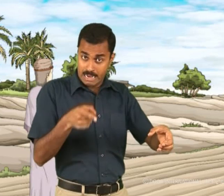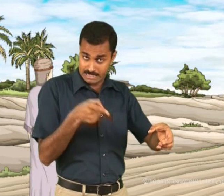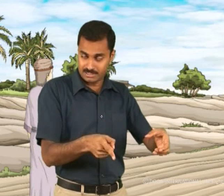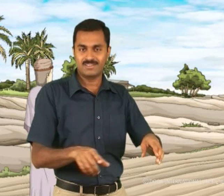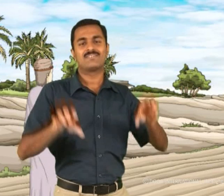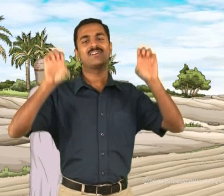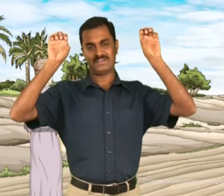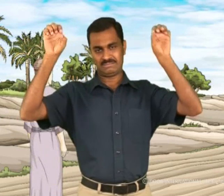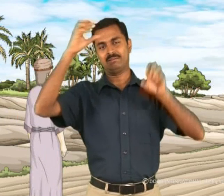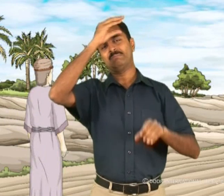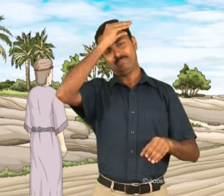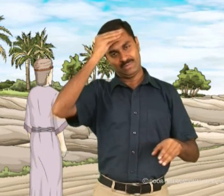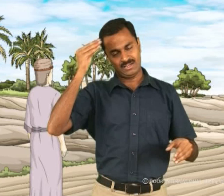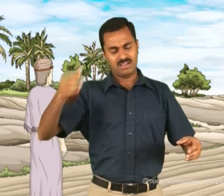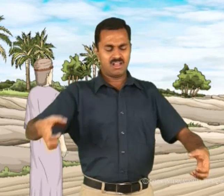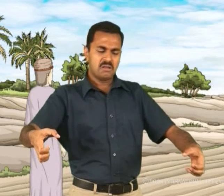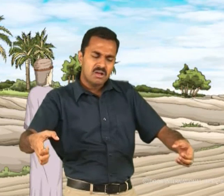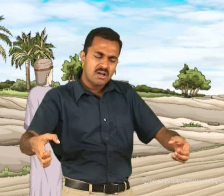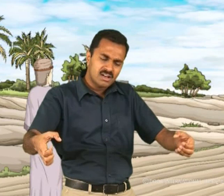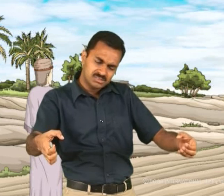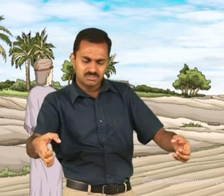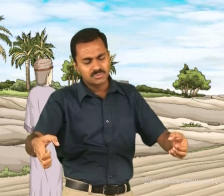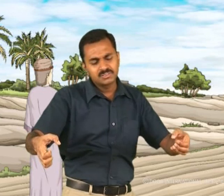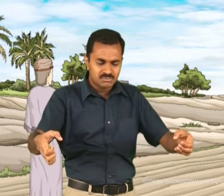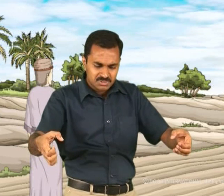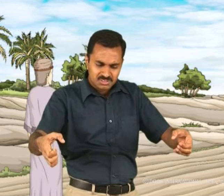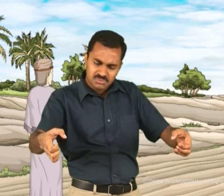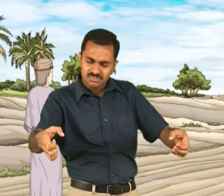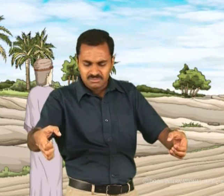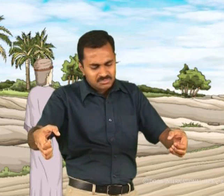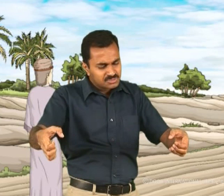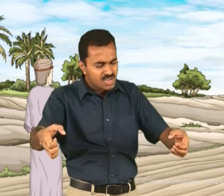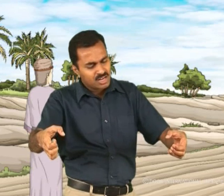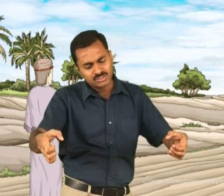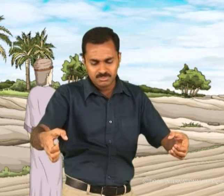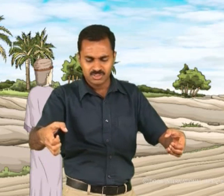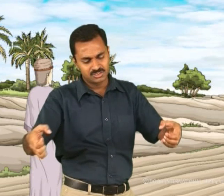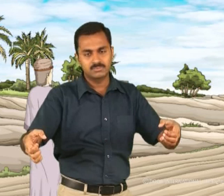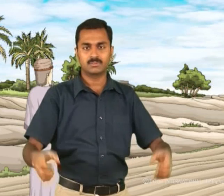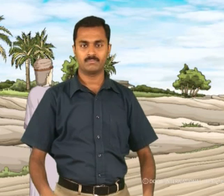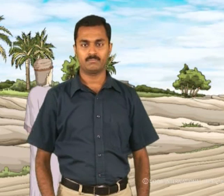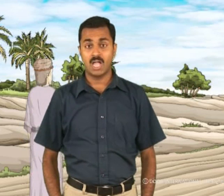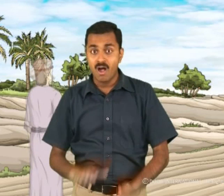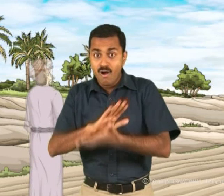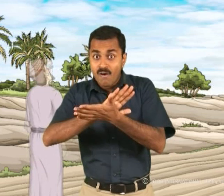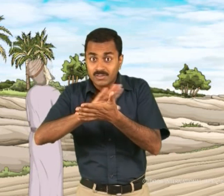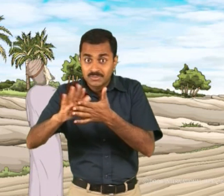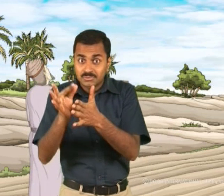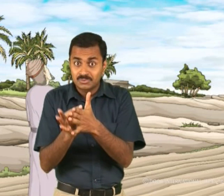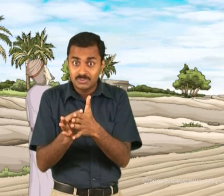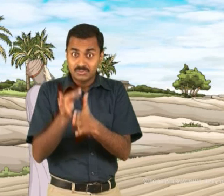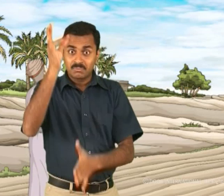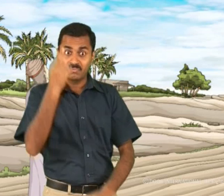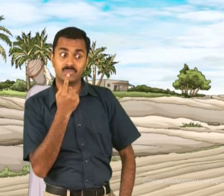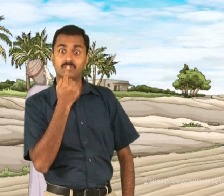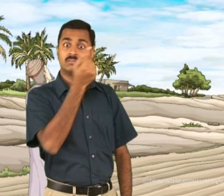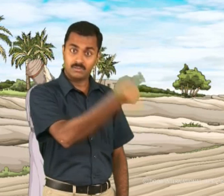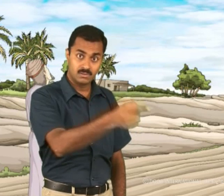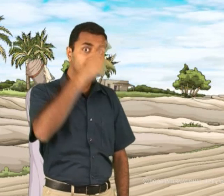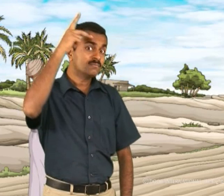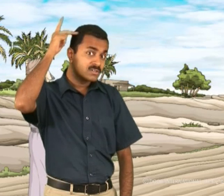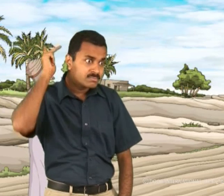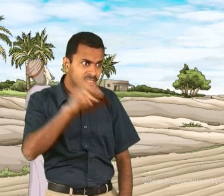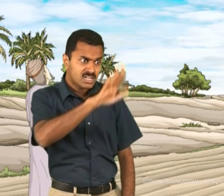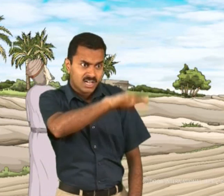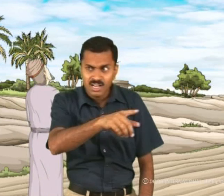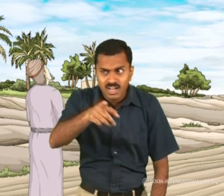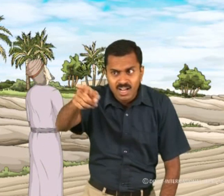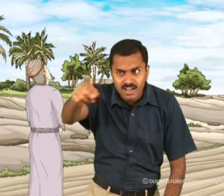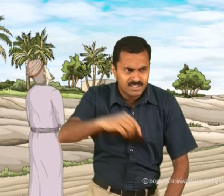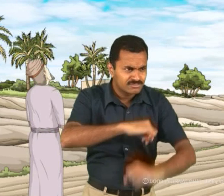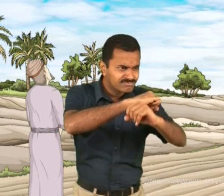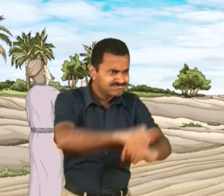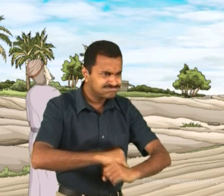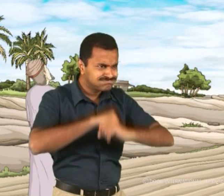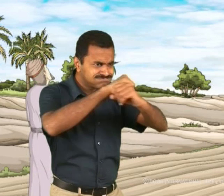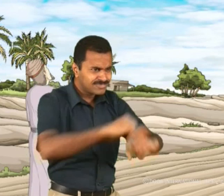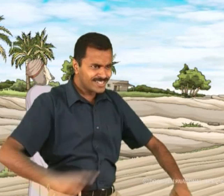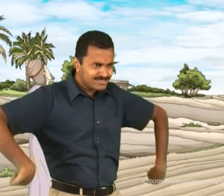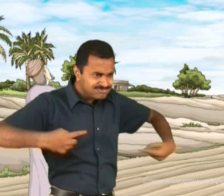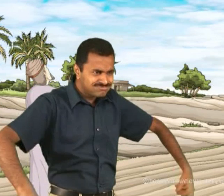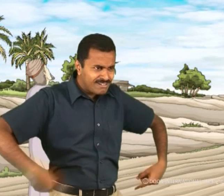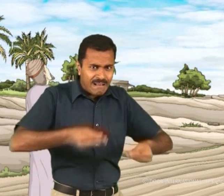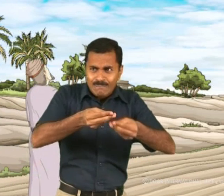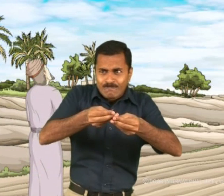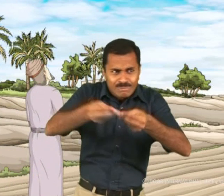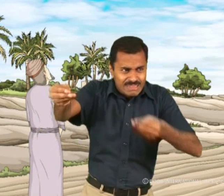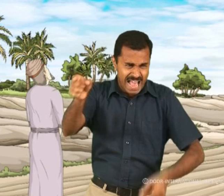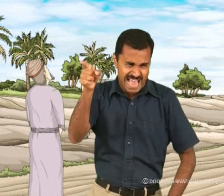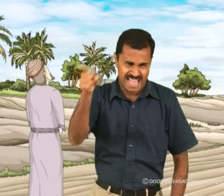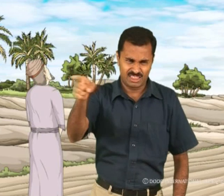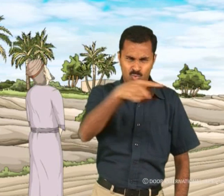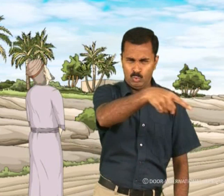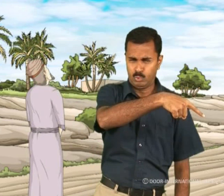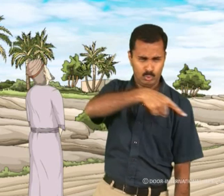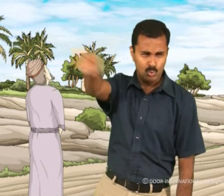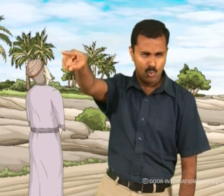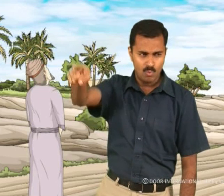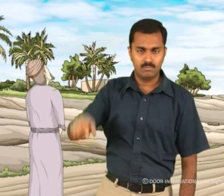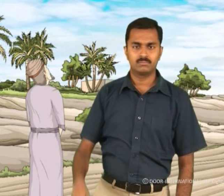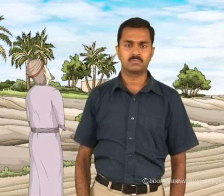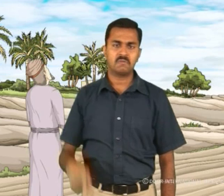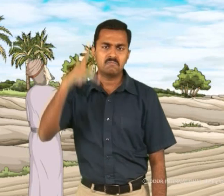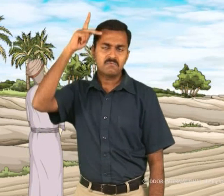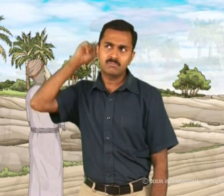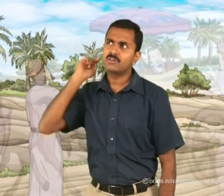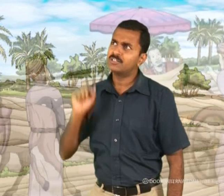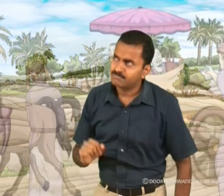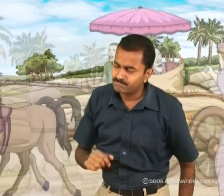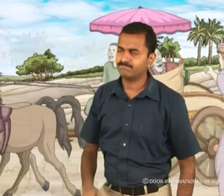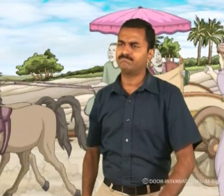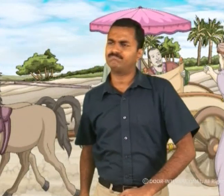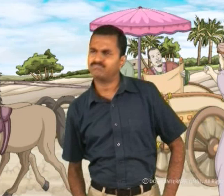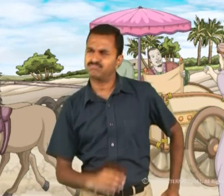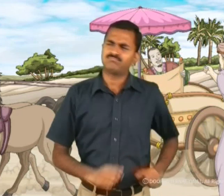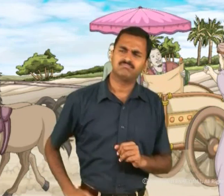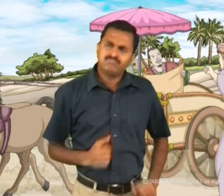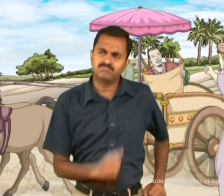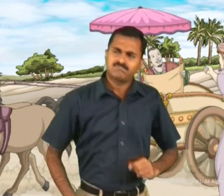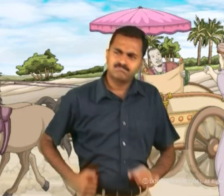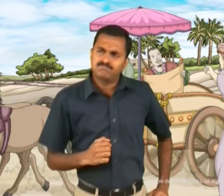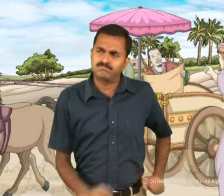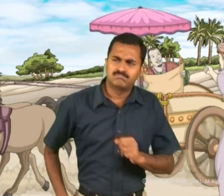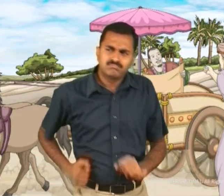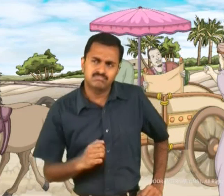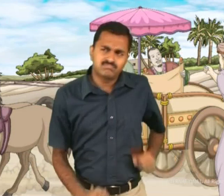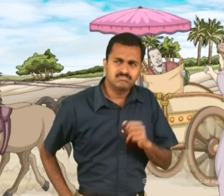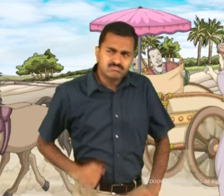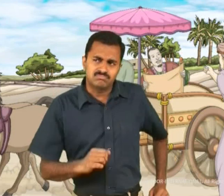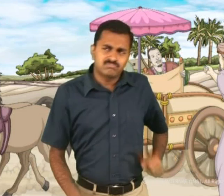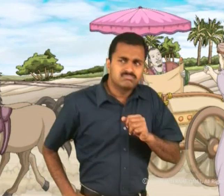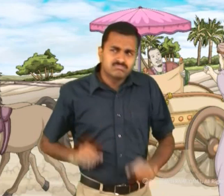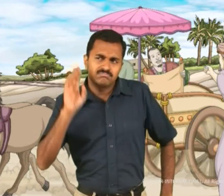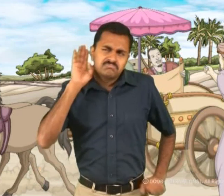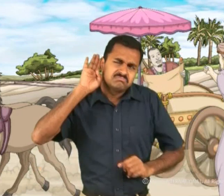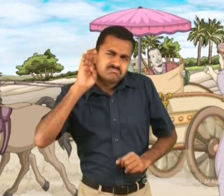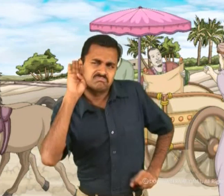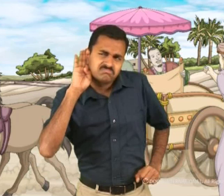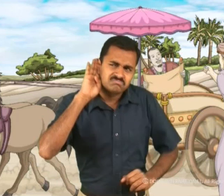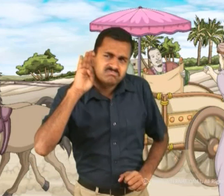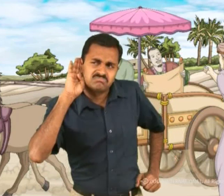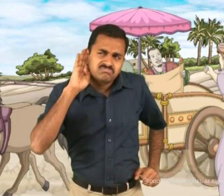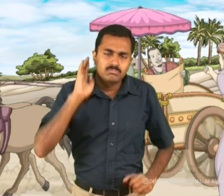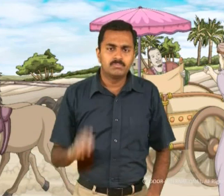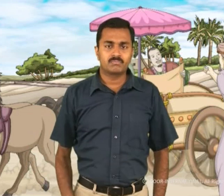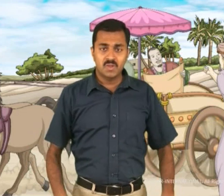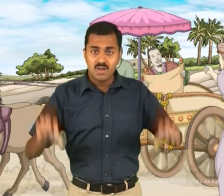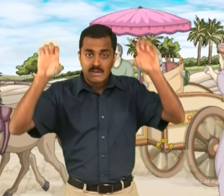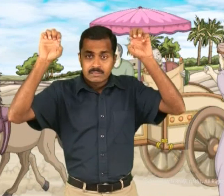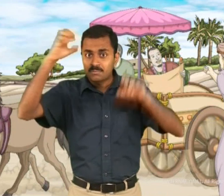The Spirit said to Philip, “Go over to that chariot and stay by it.”